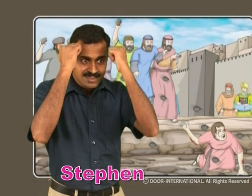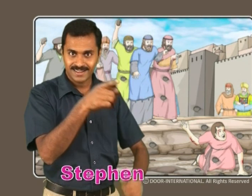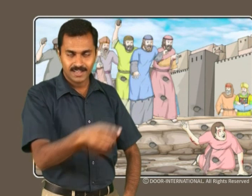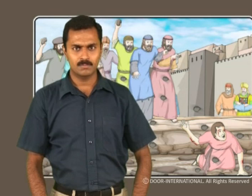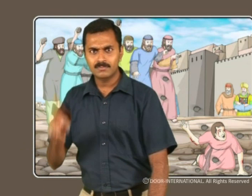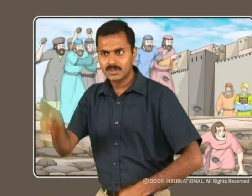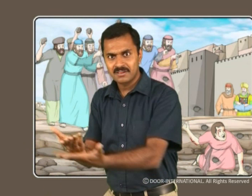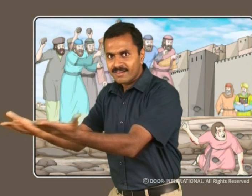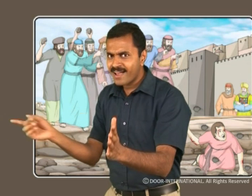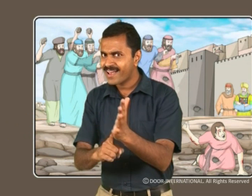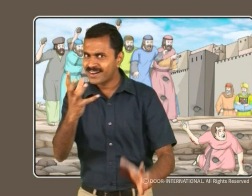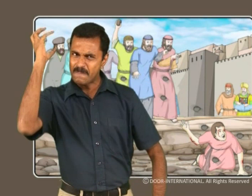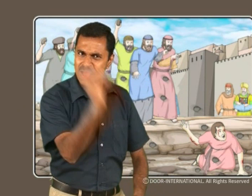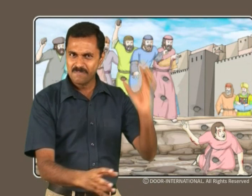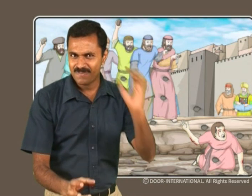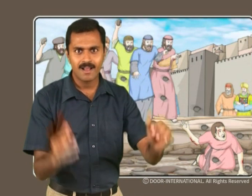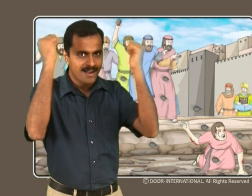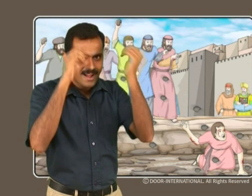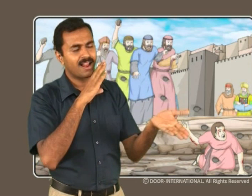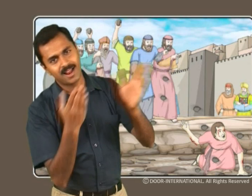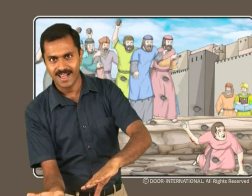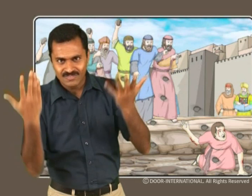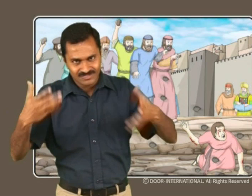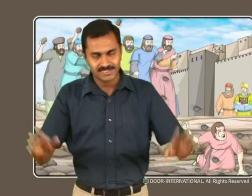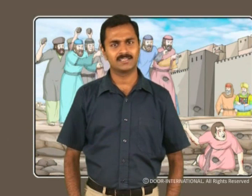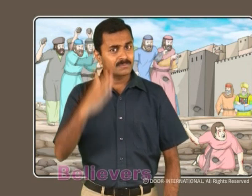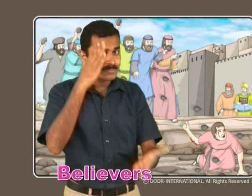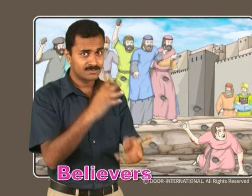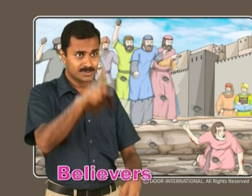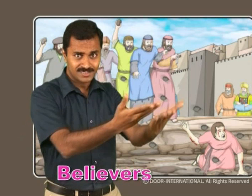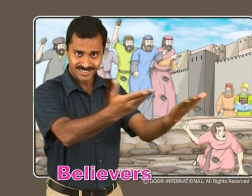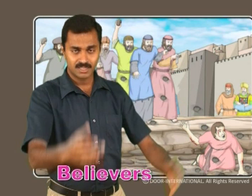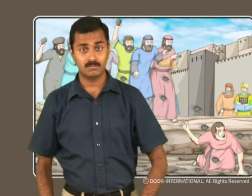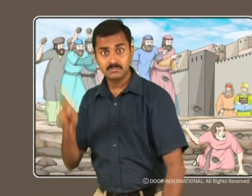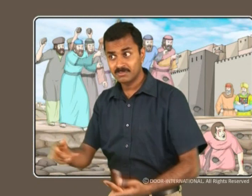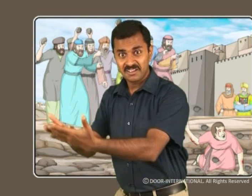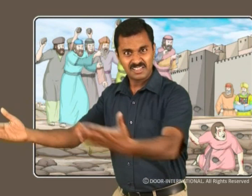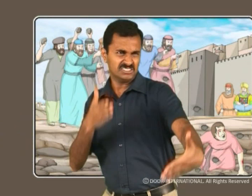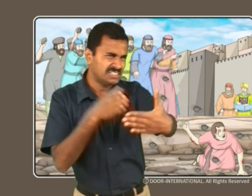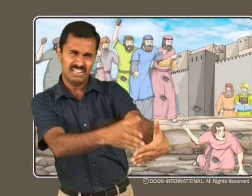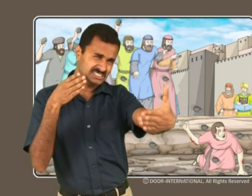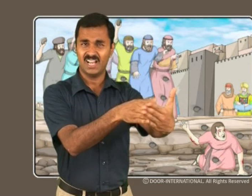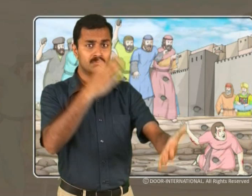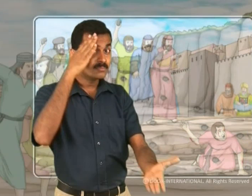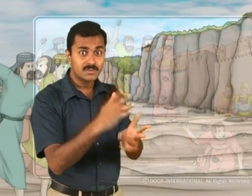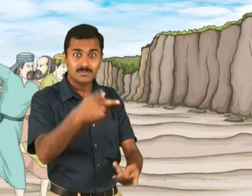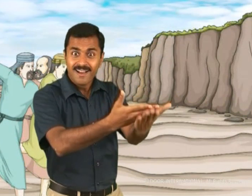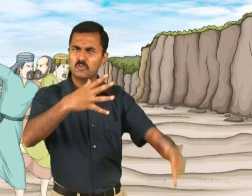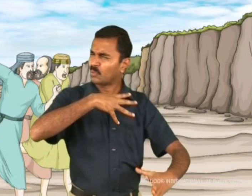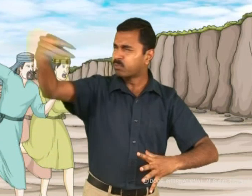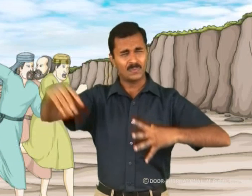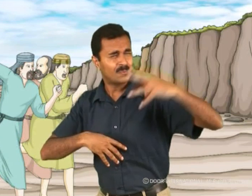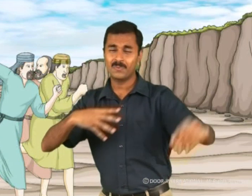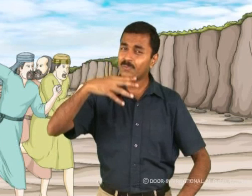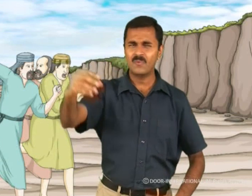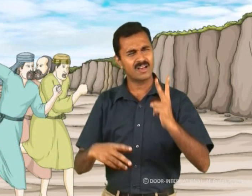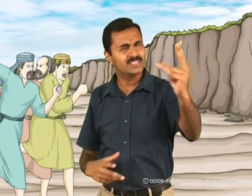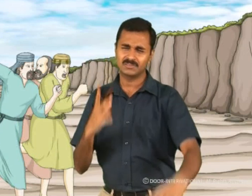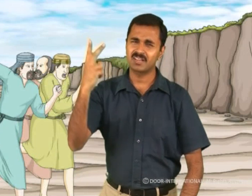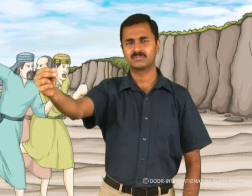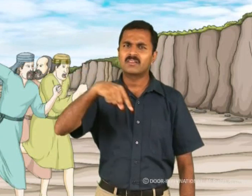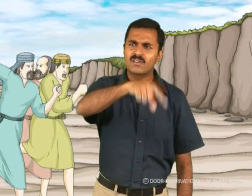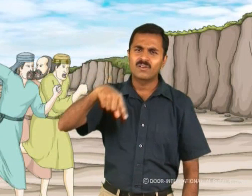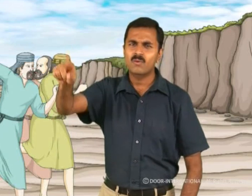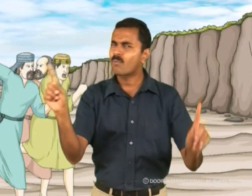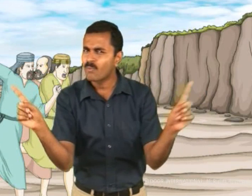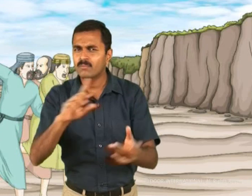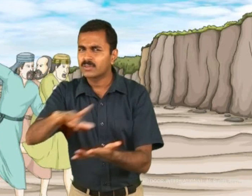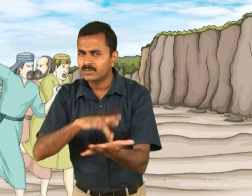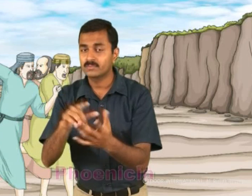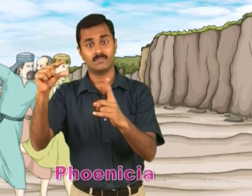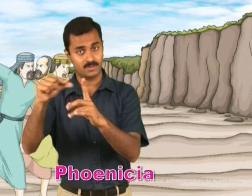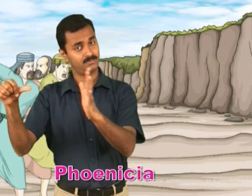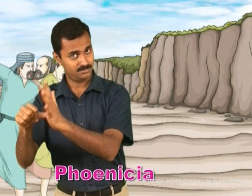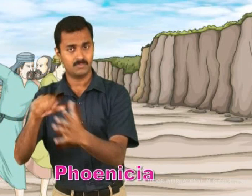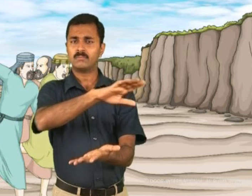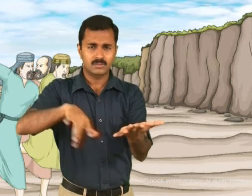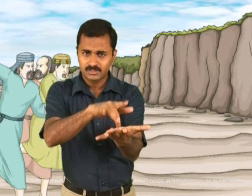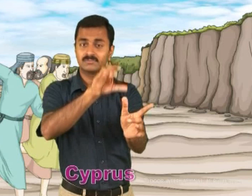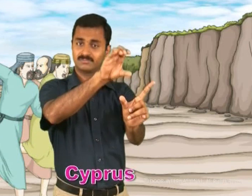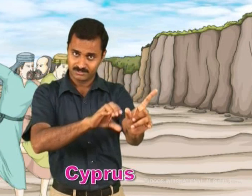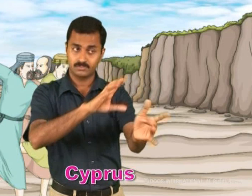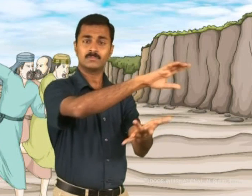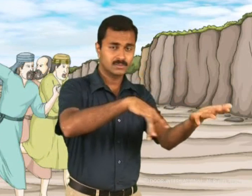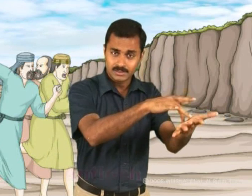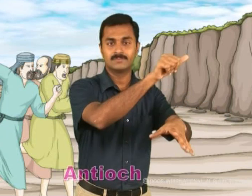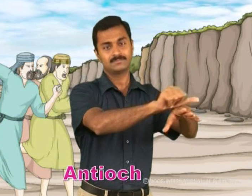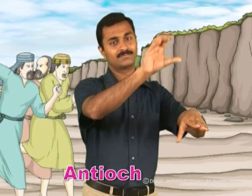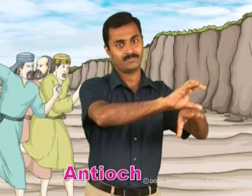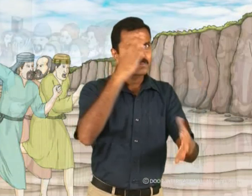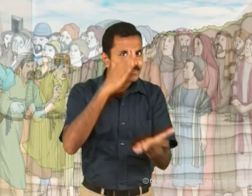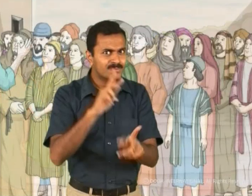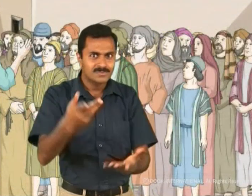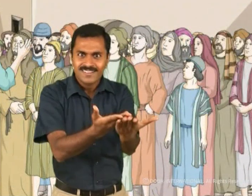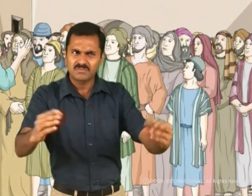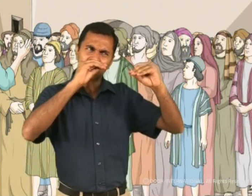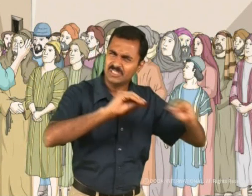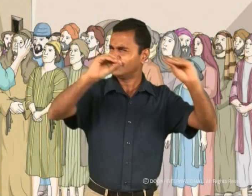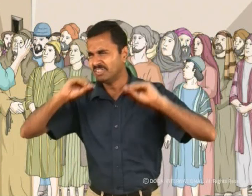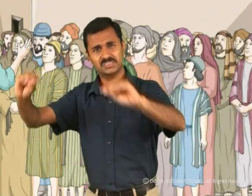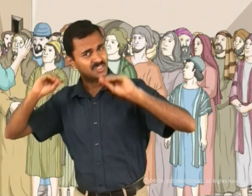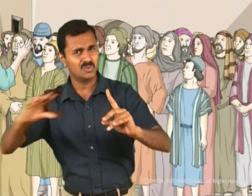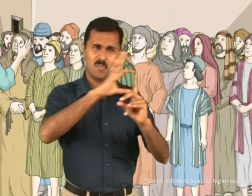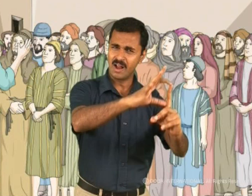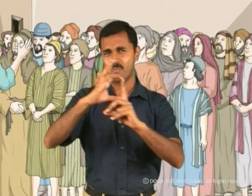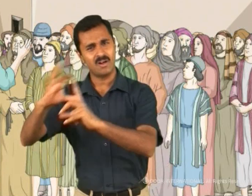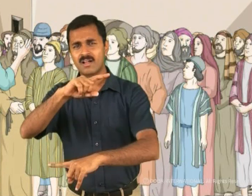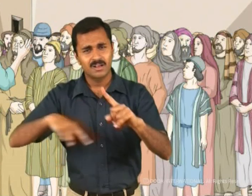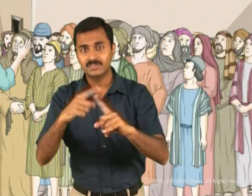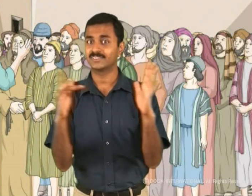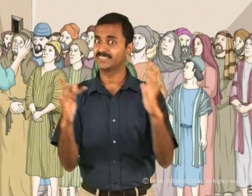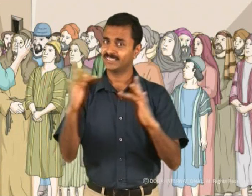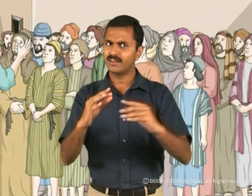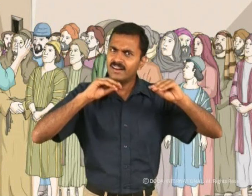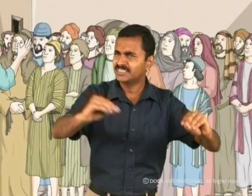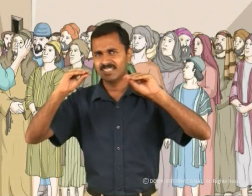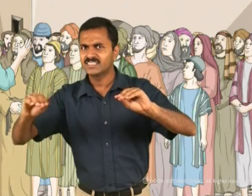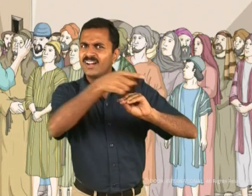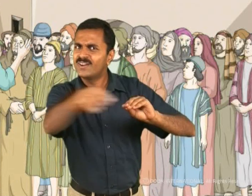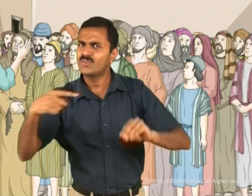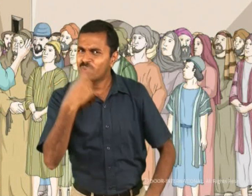Meanwhile those scattered by the persecution that began with Stephen traveled as far as Phoenicia, Cyprus, and Antioch, speaking the message only to Jews.